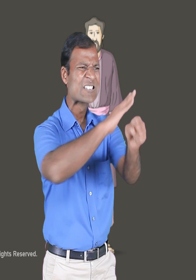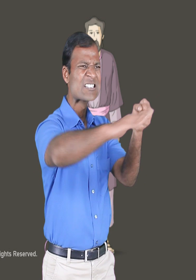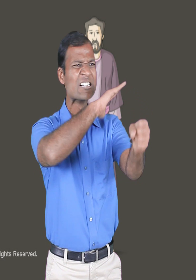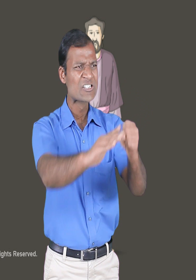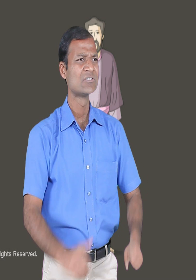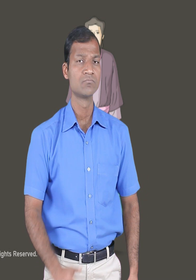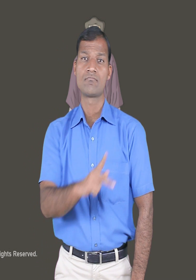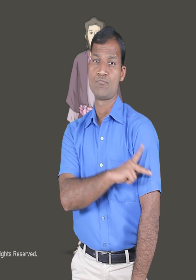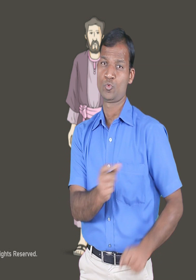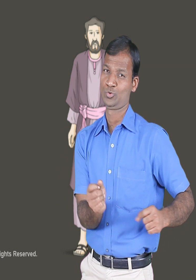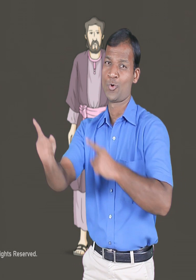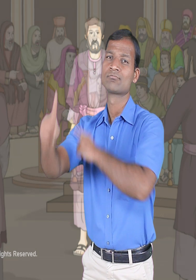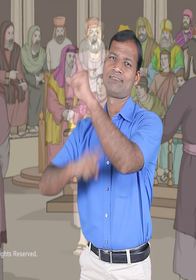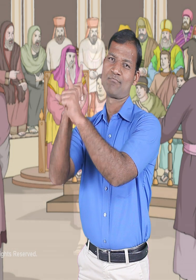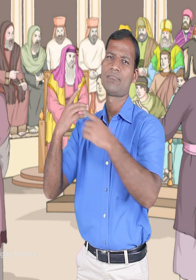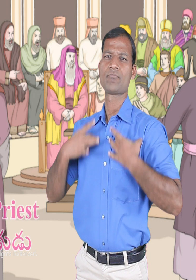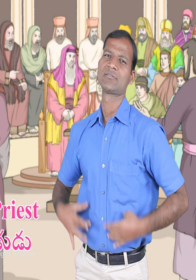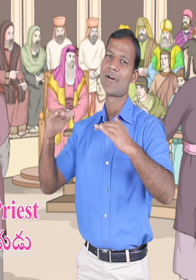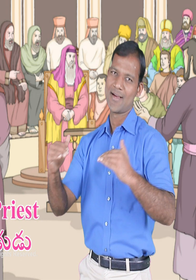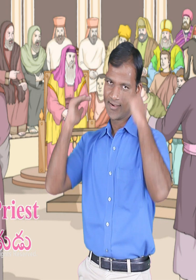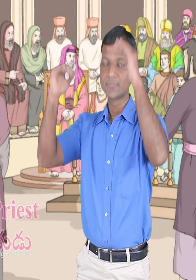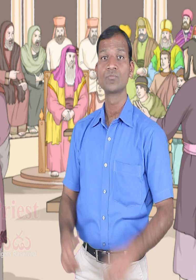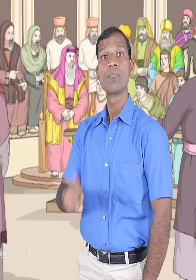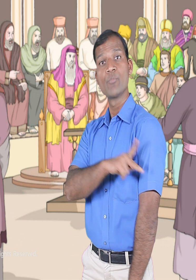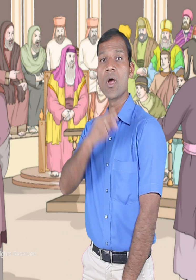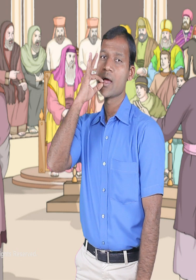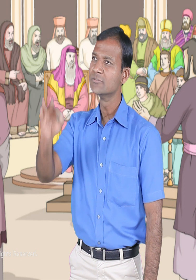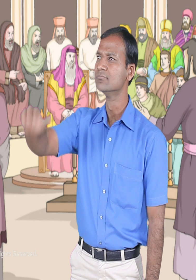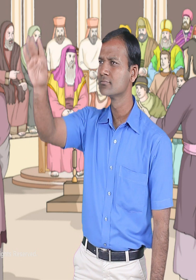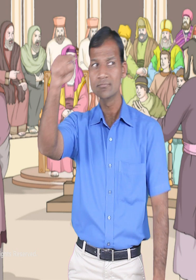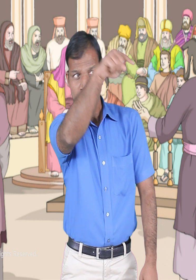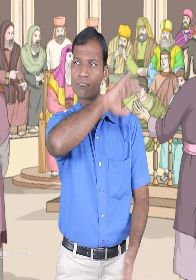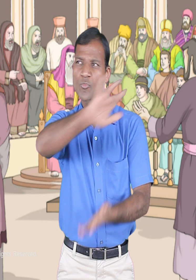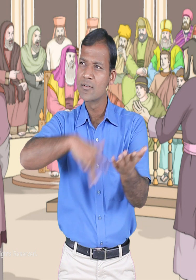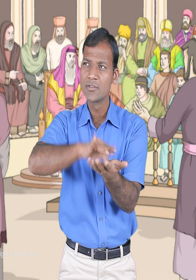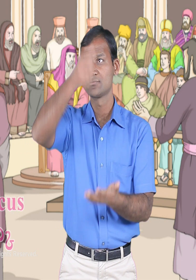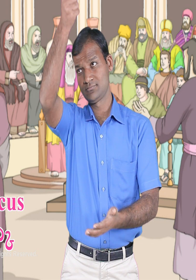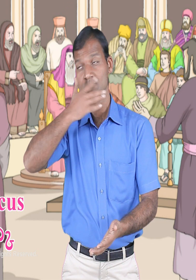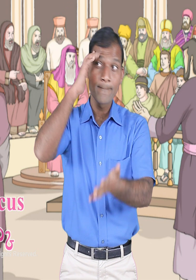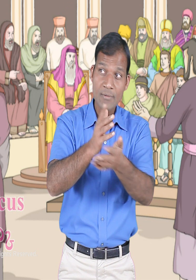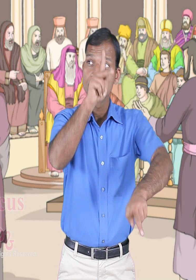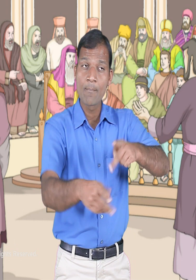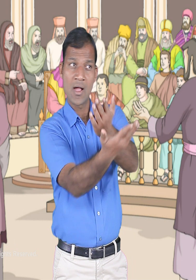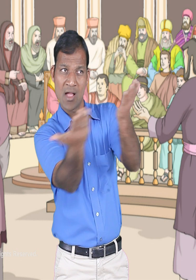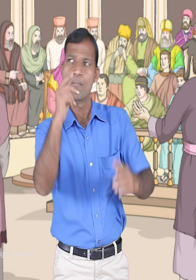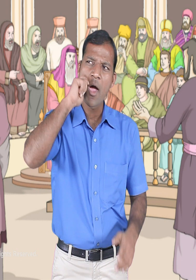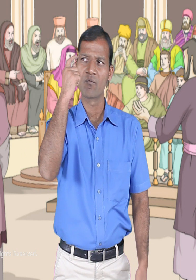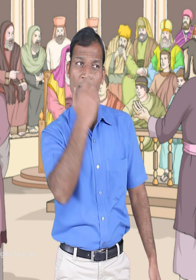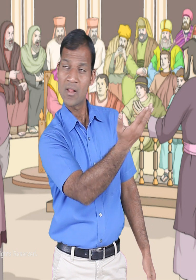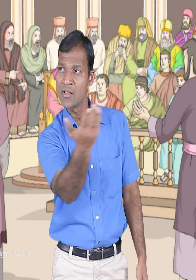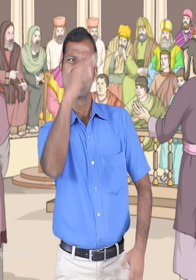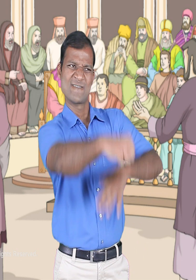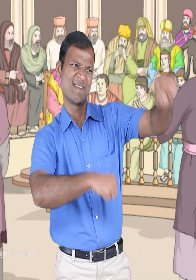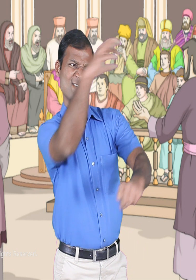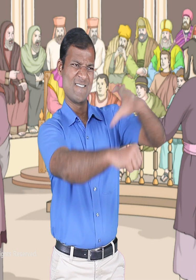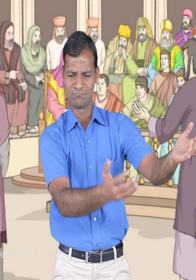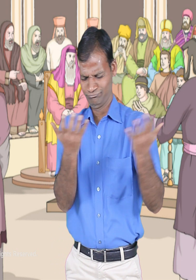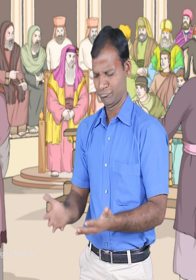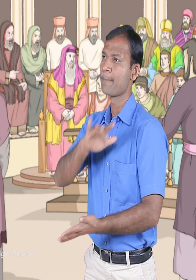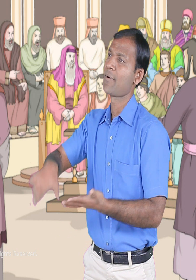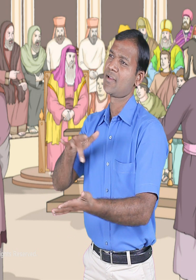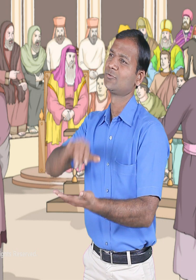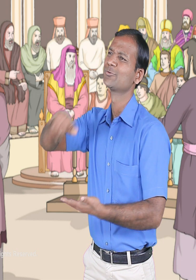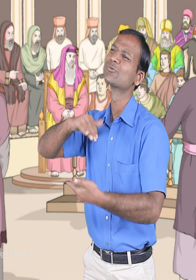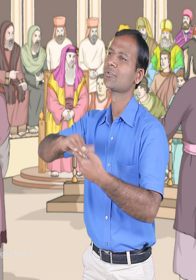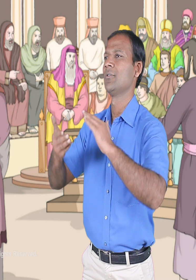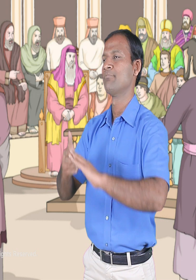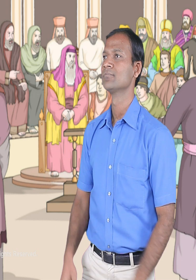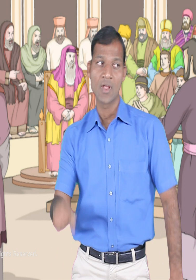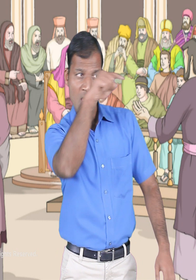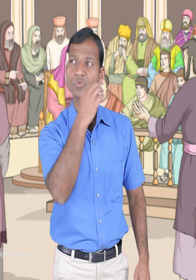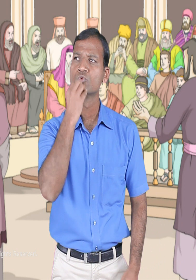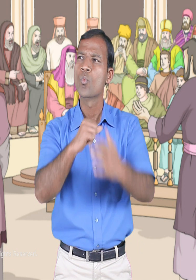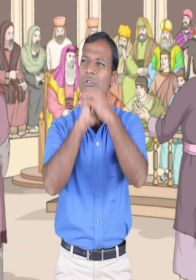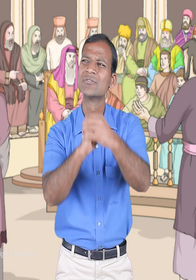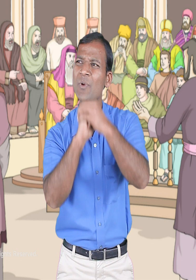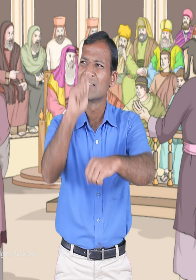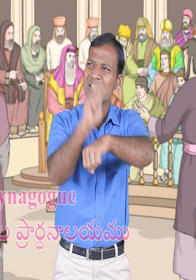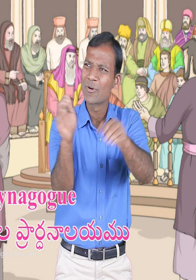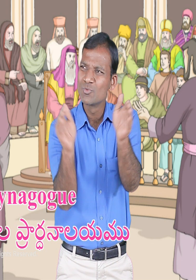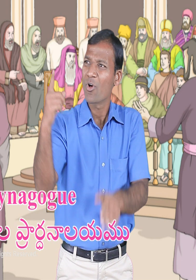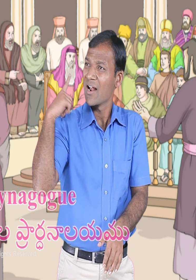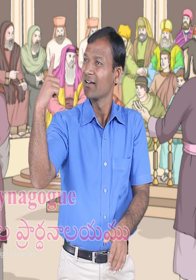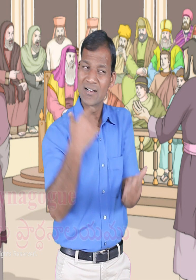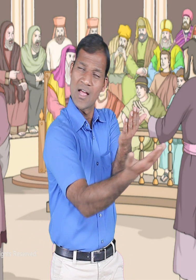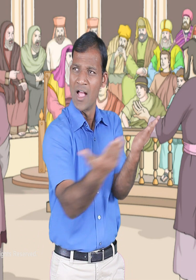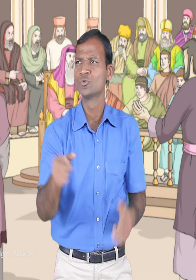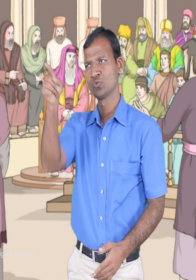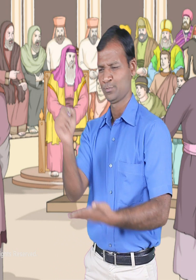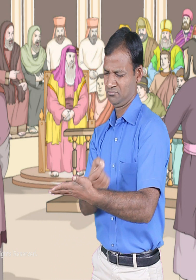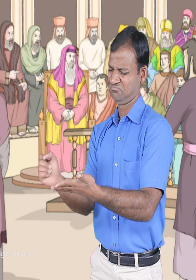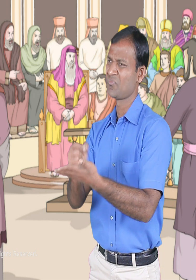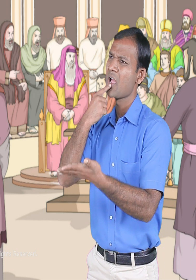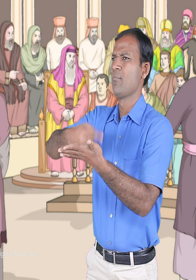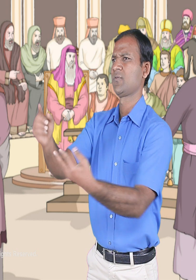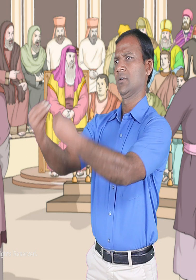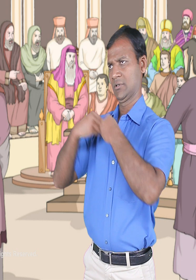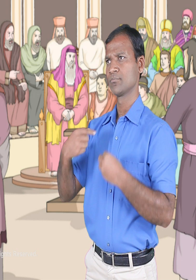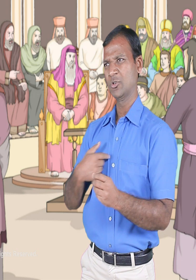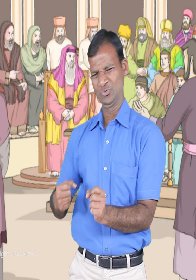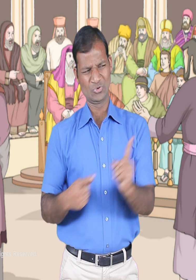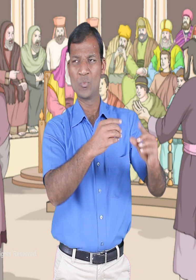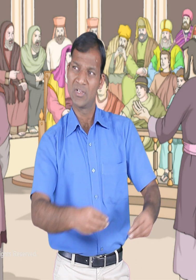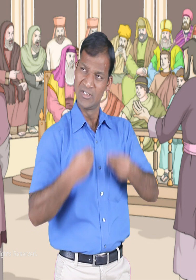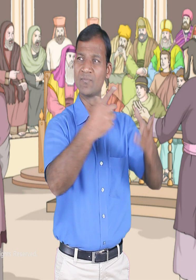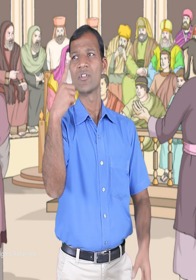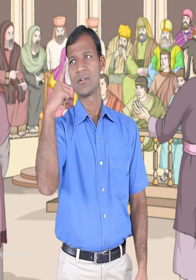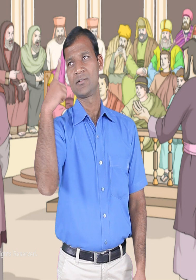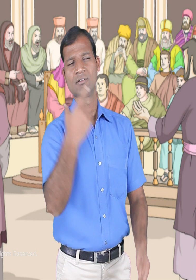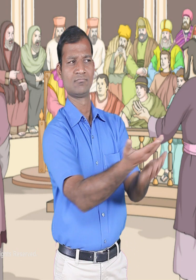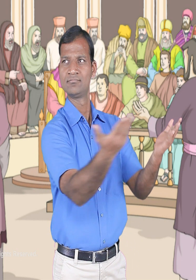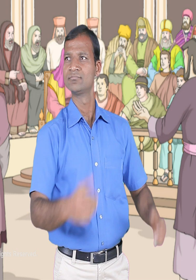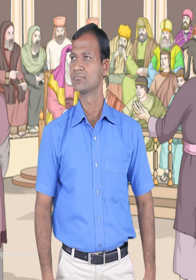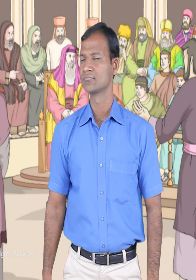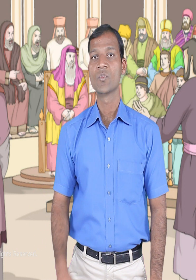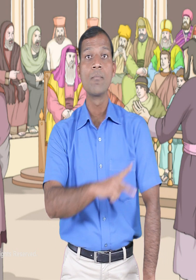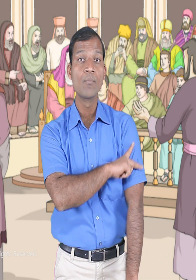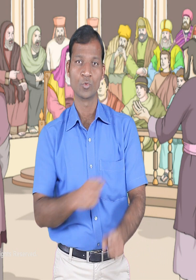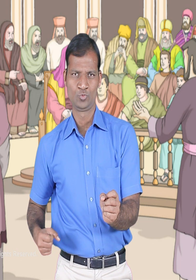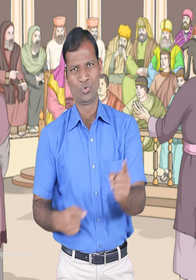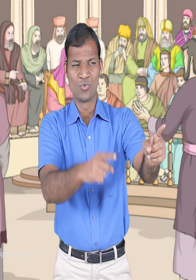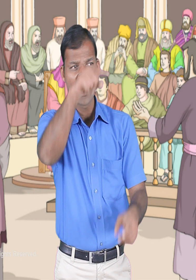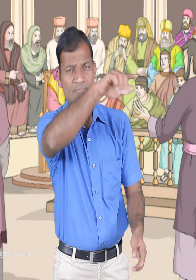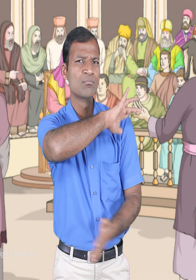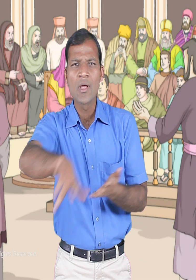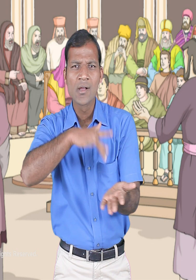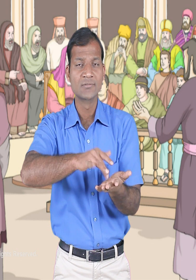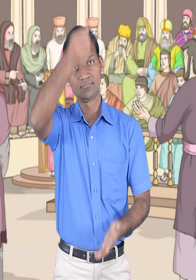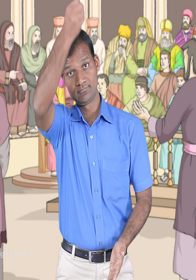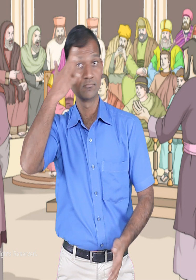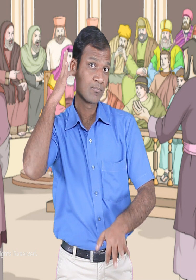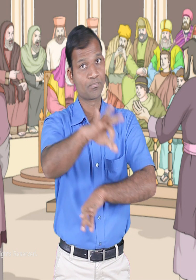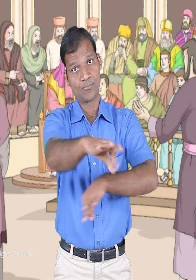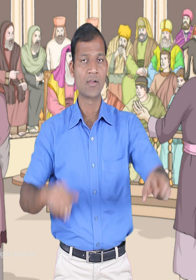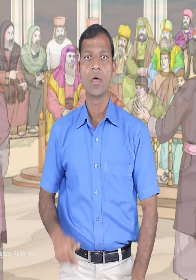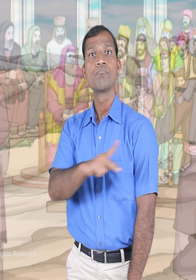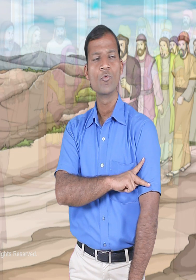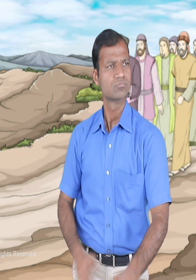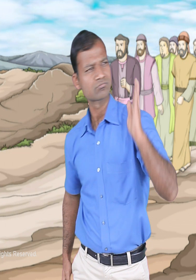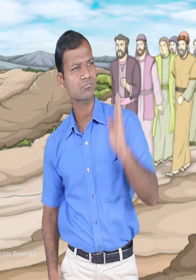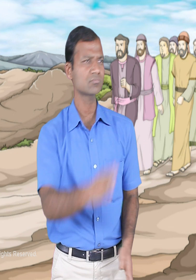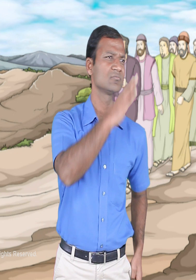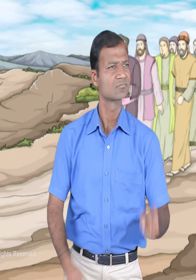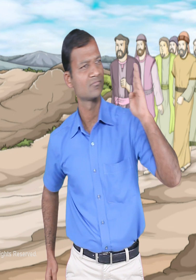He approached the high priest and requested letters to the synagogues in Damascus, so that if he found any men or women belonging to the Way, he could bring them as prisoners to Jerusalem.